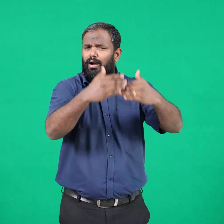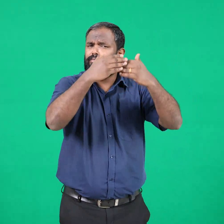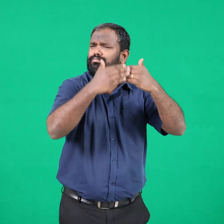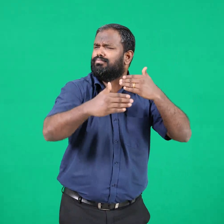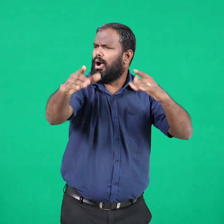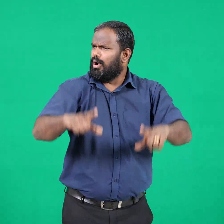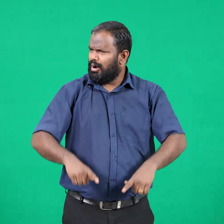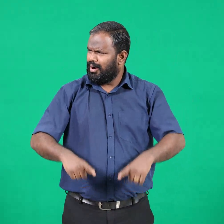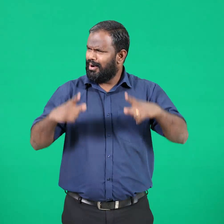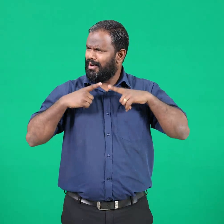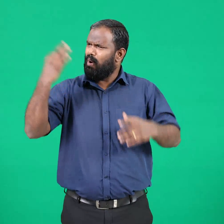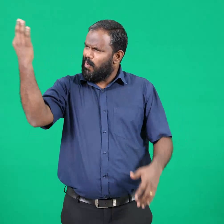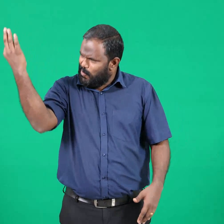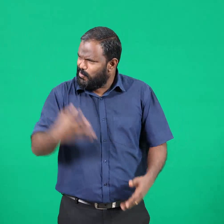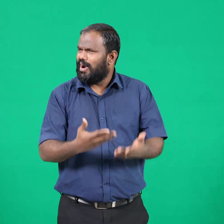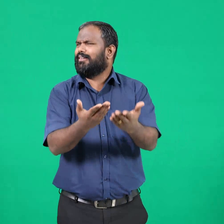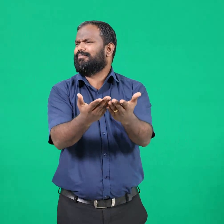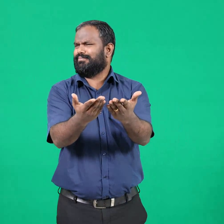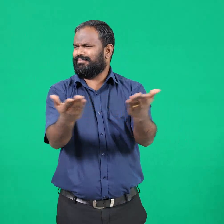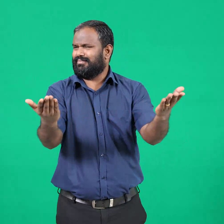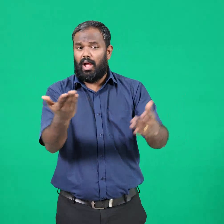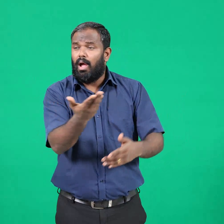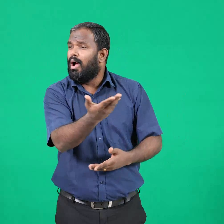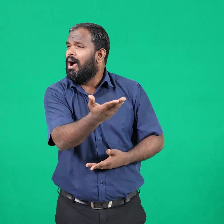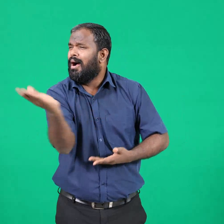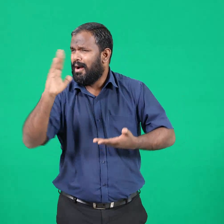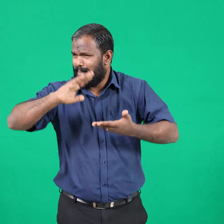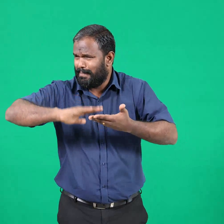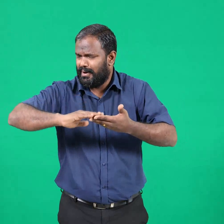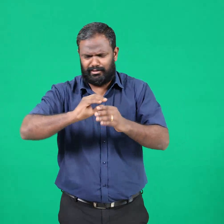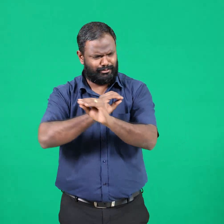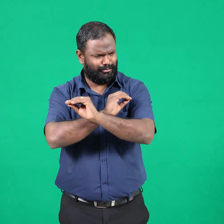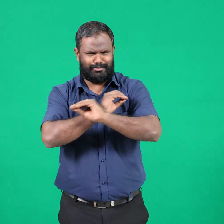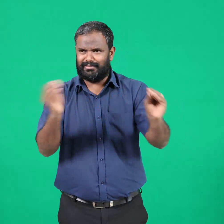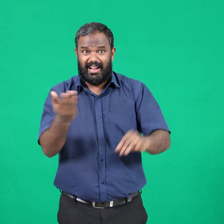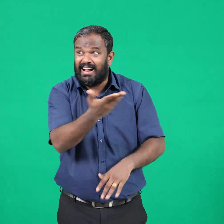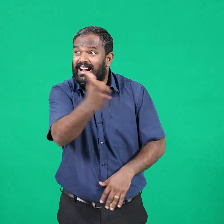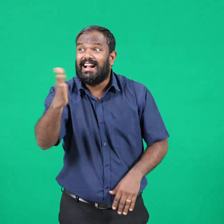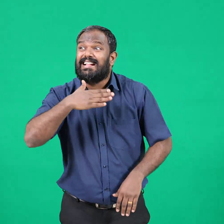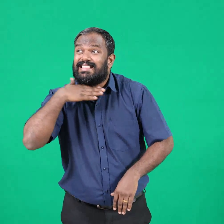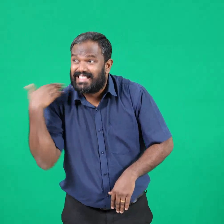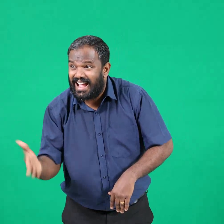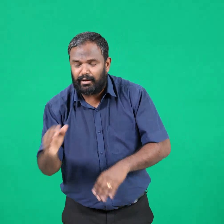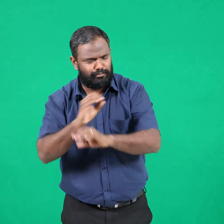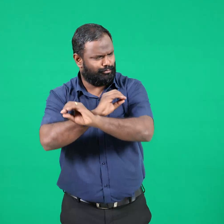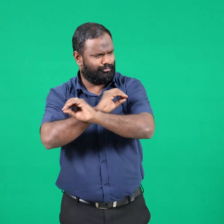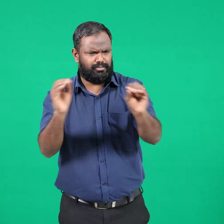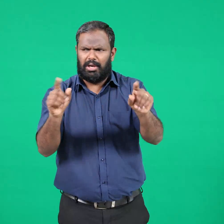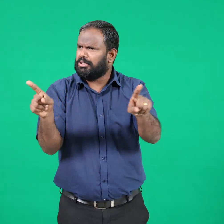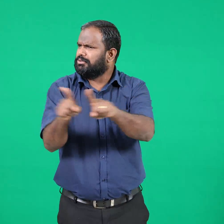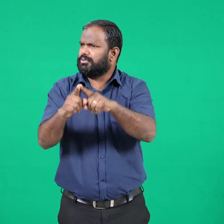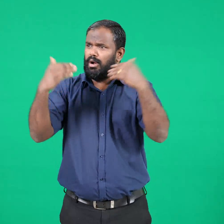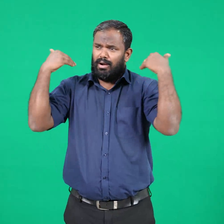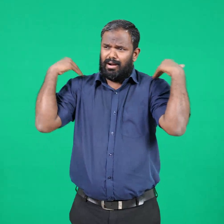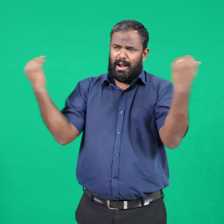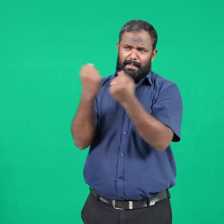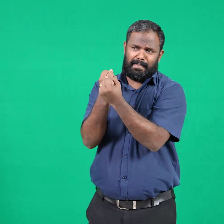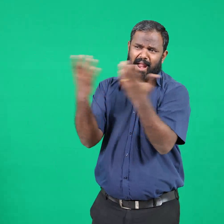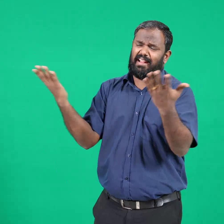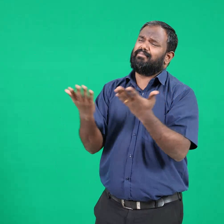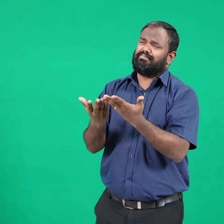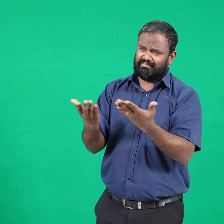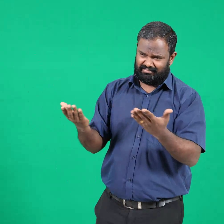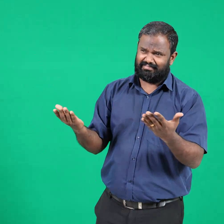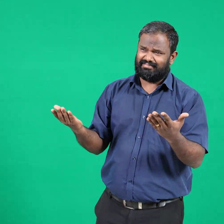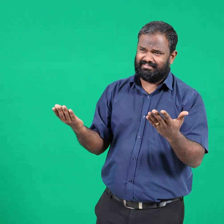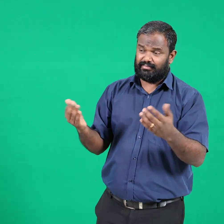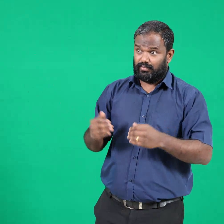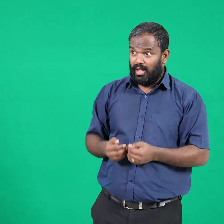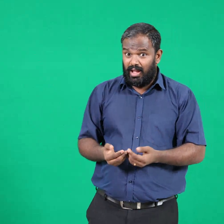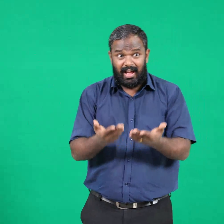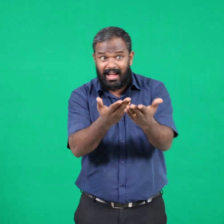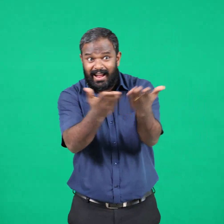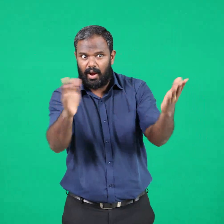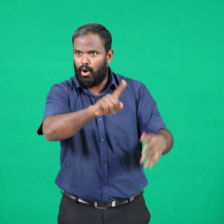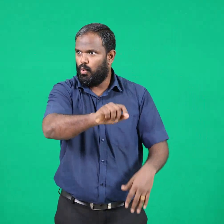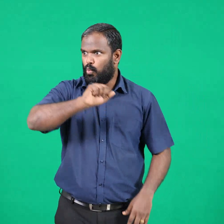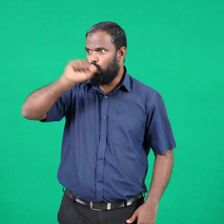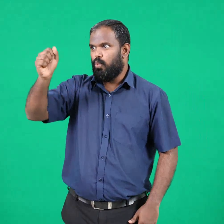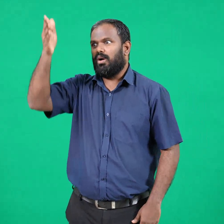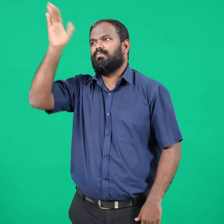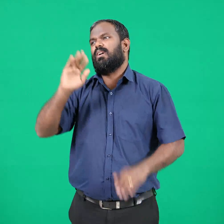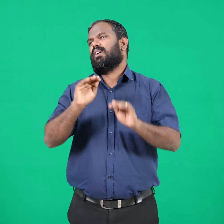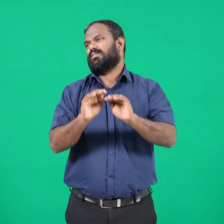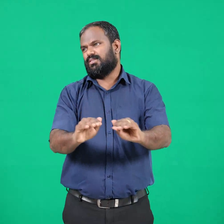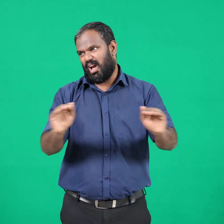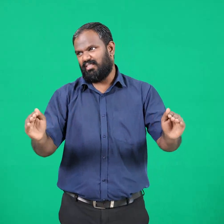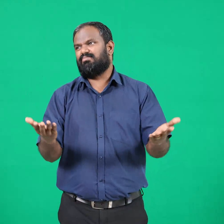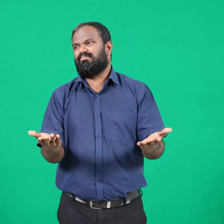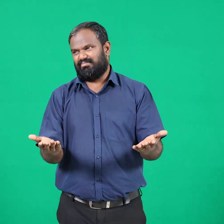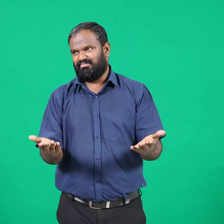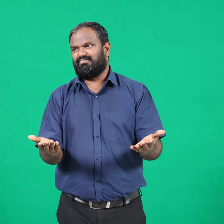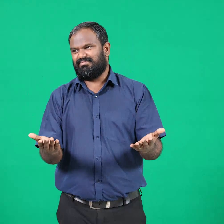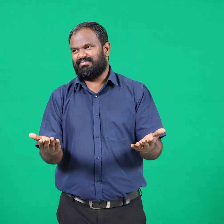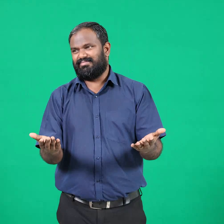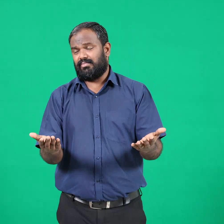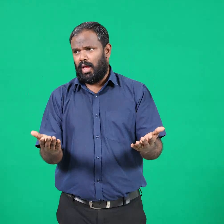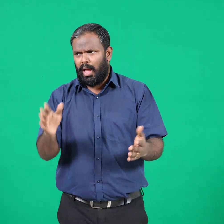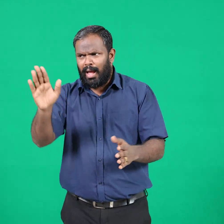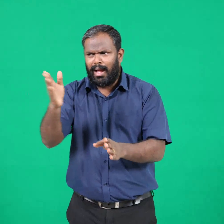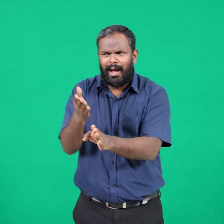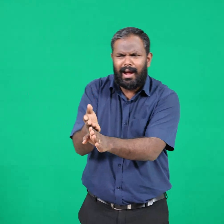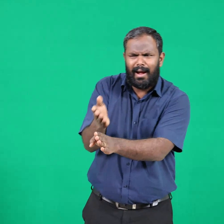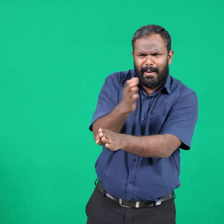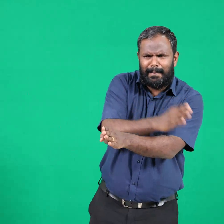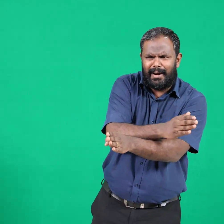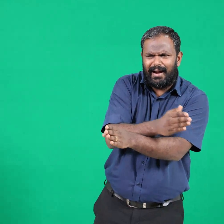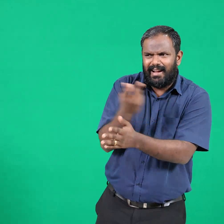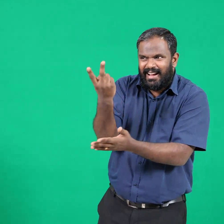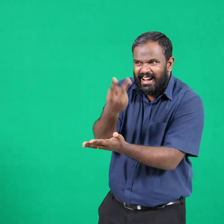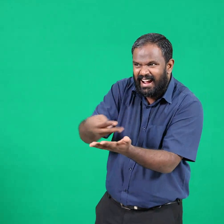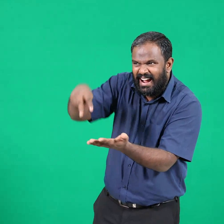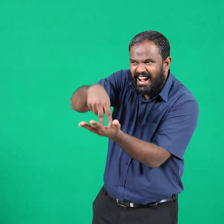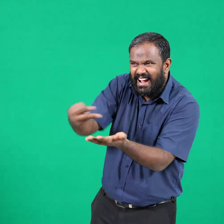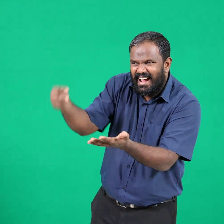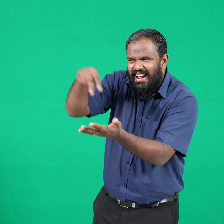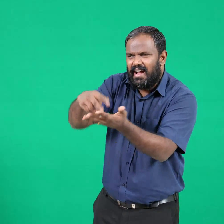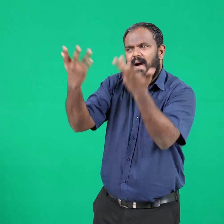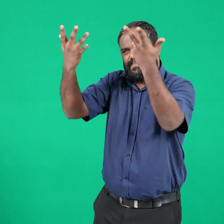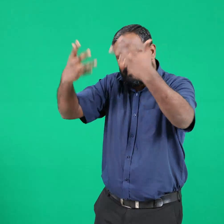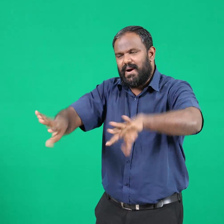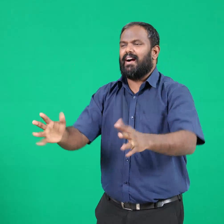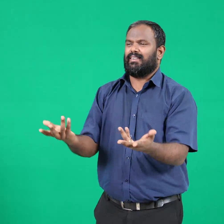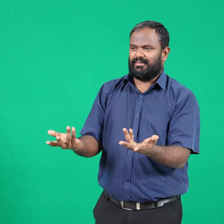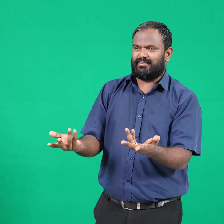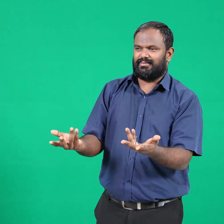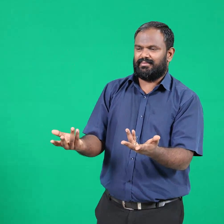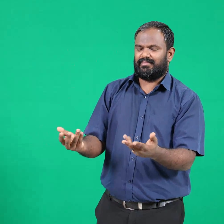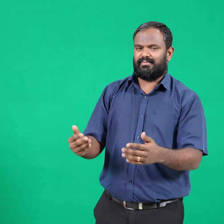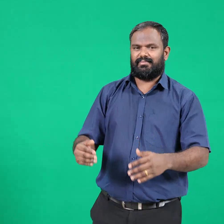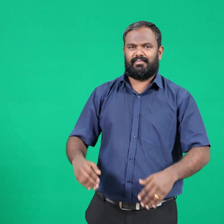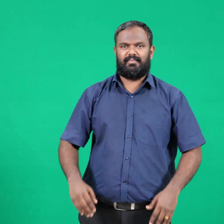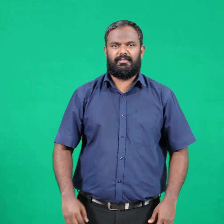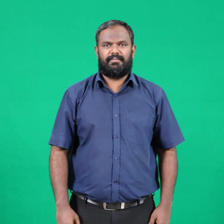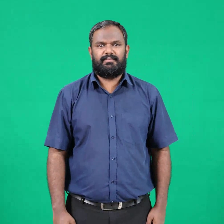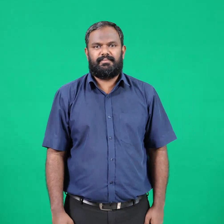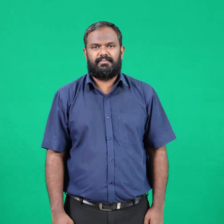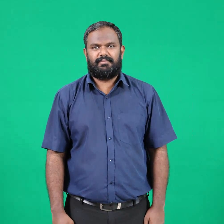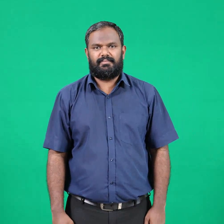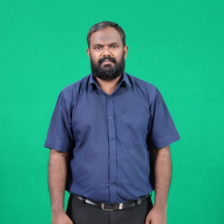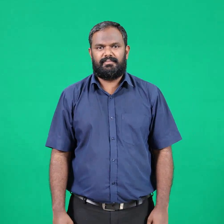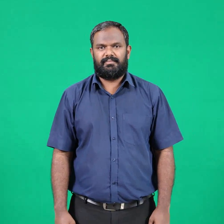In fact, they can no longer die, because they are like the angels. And since they are sons of the resurrection, they are sons of God.